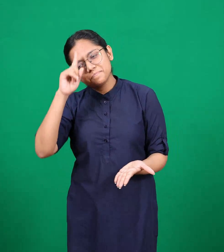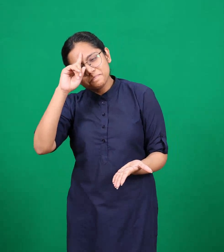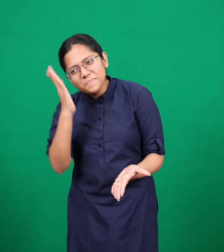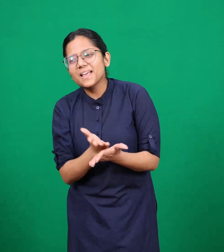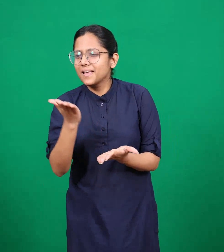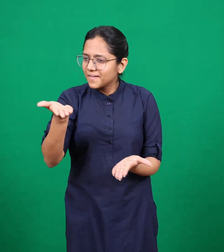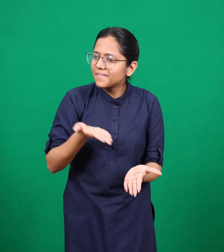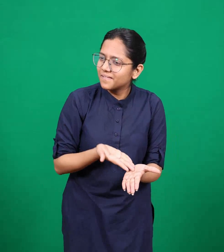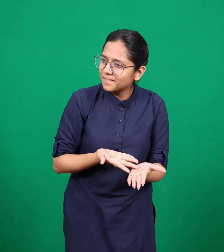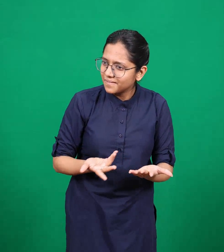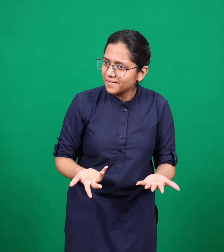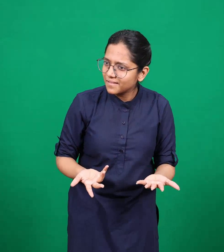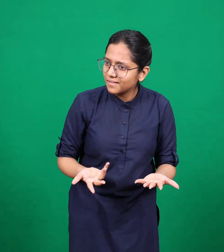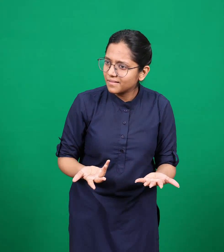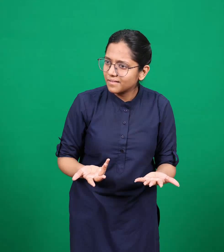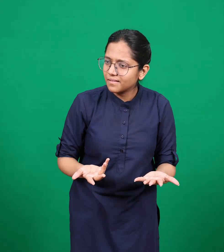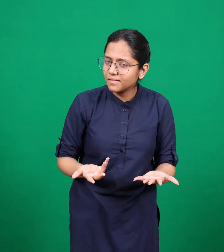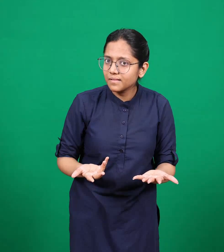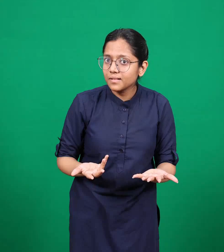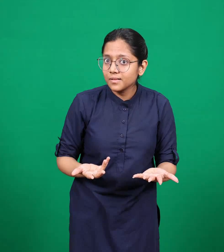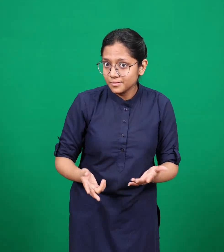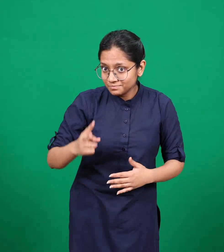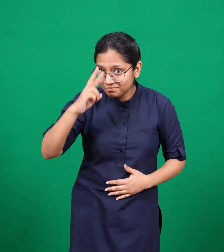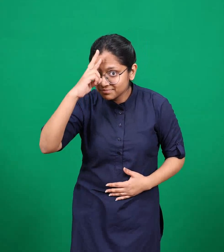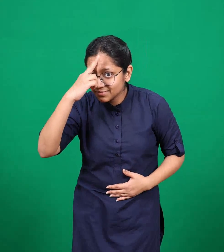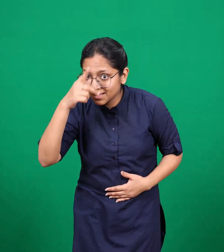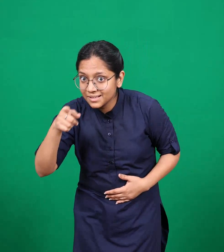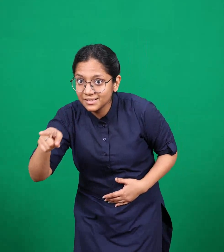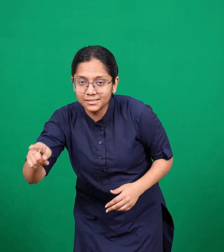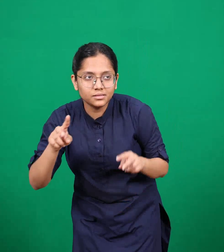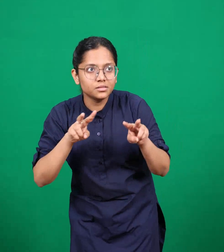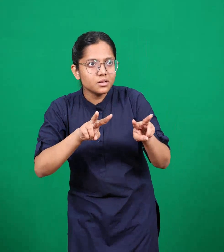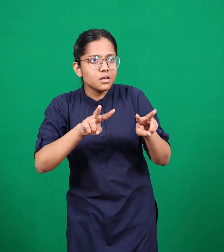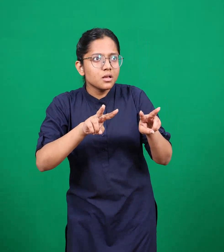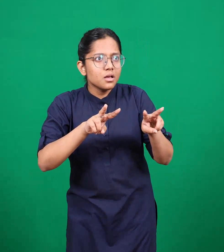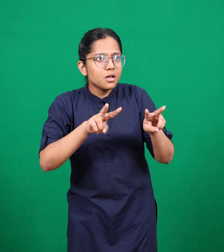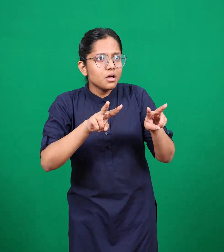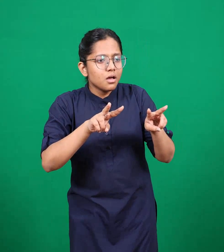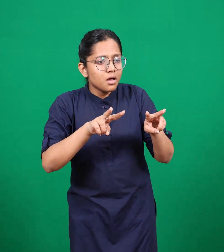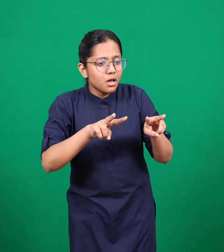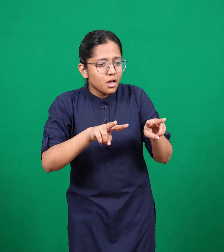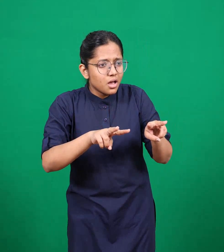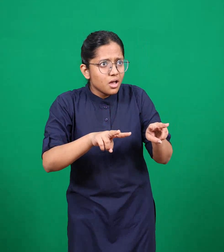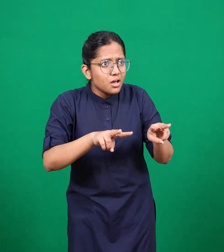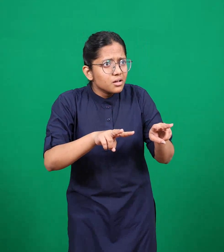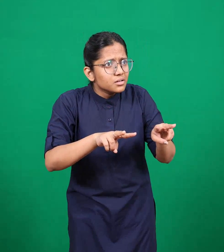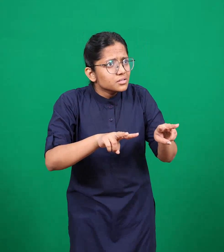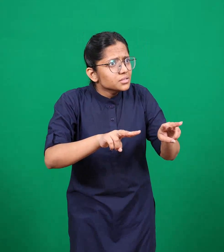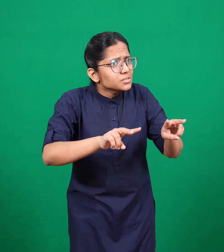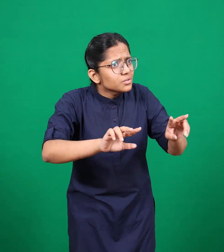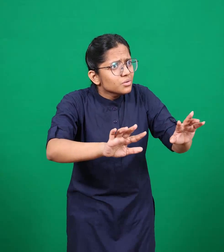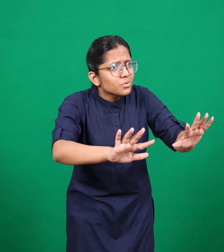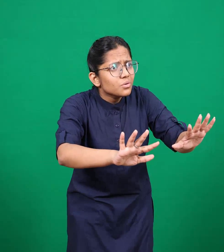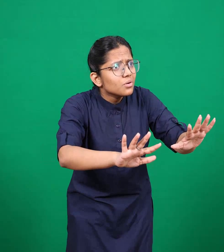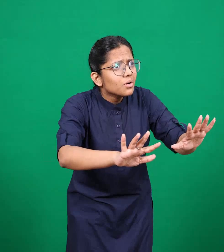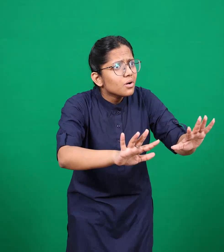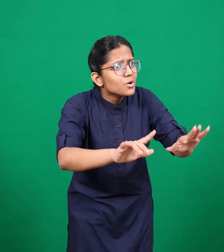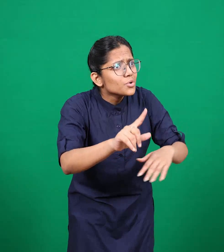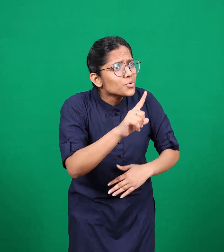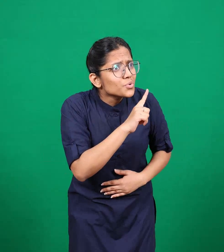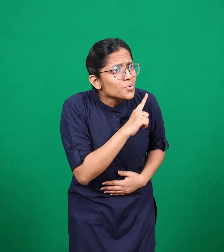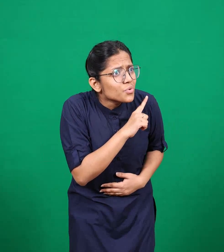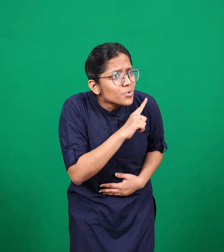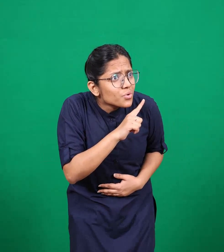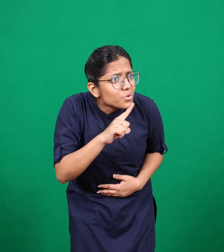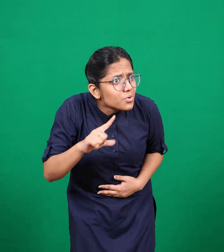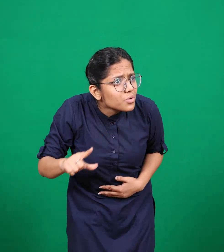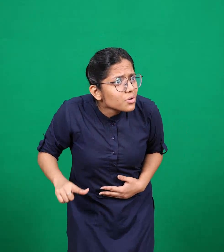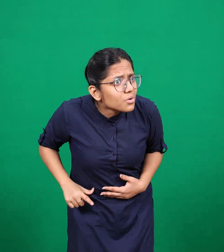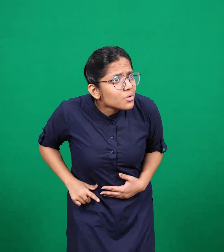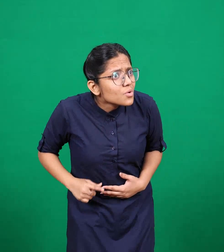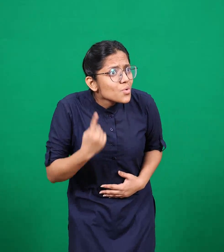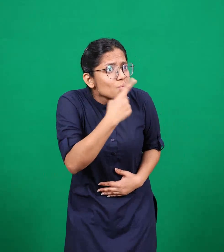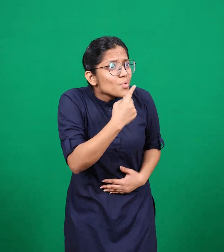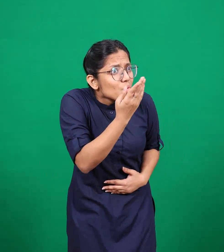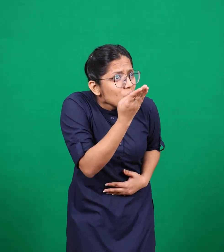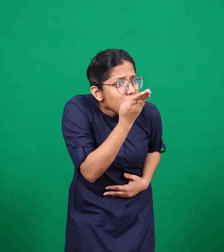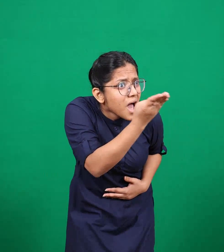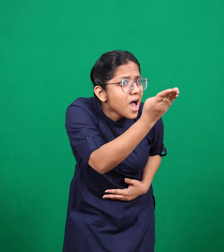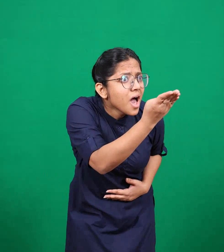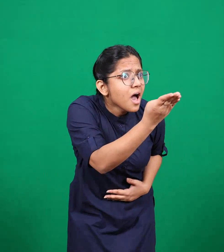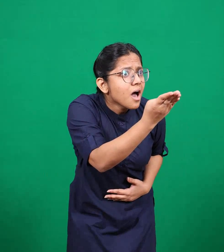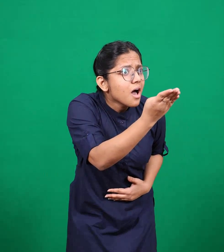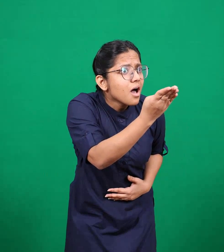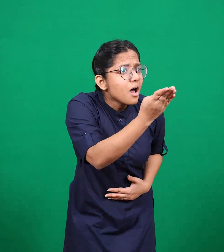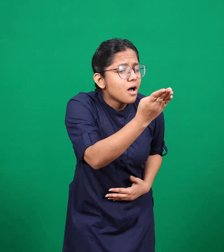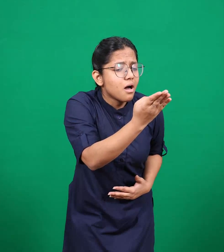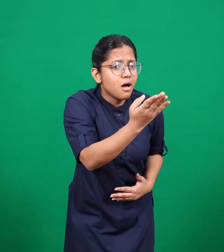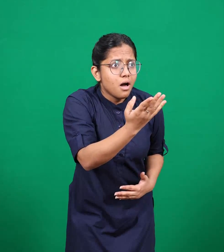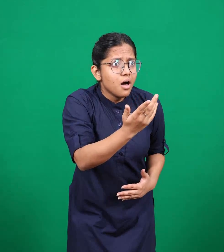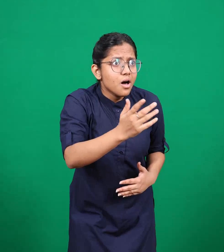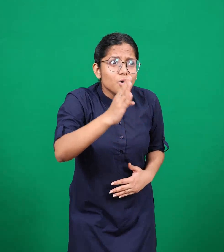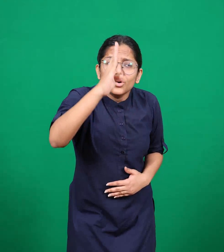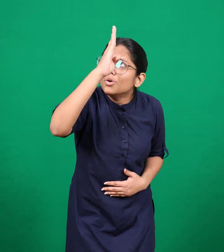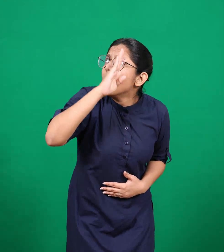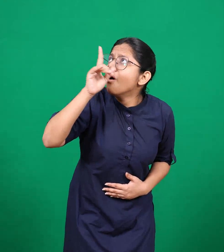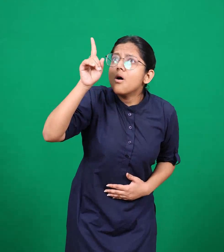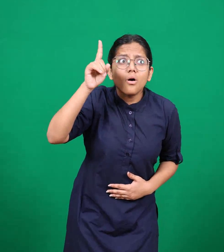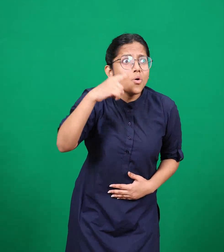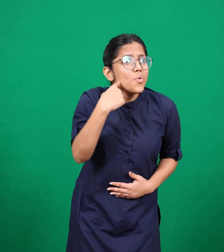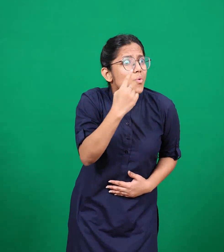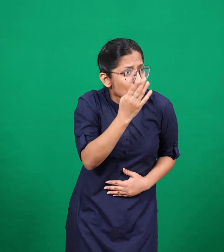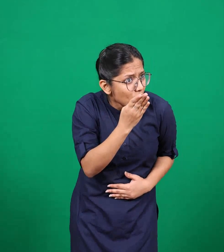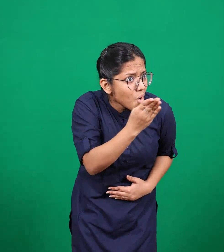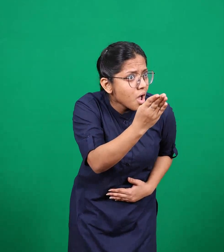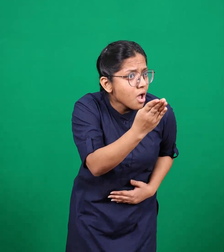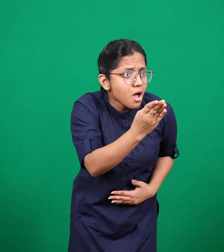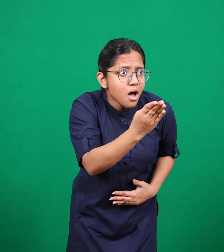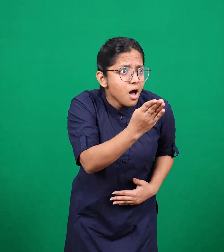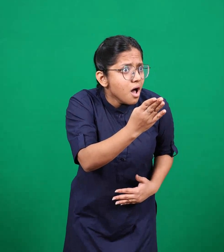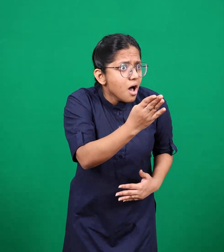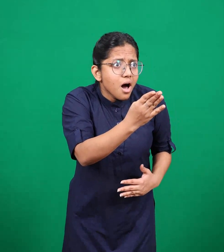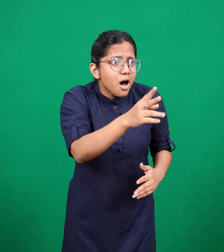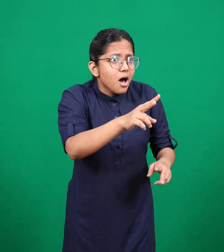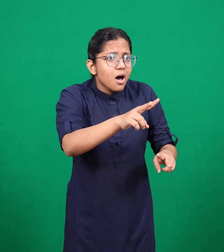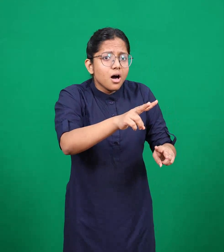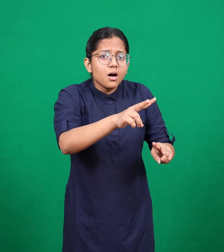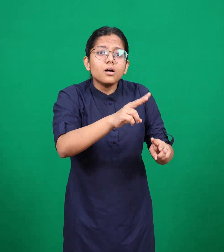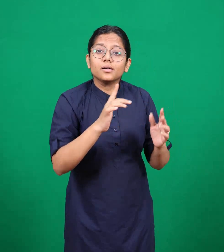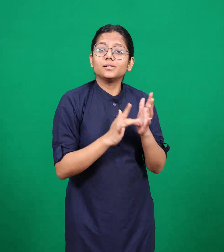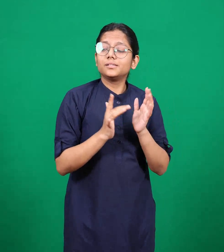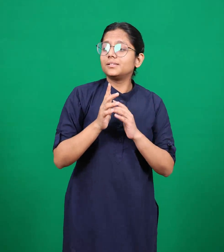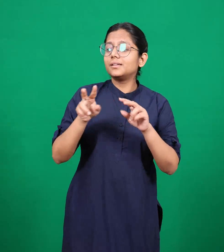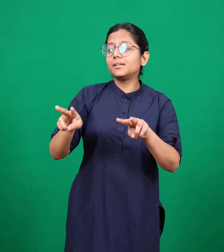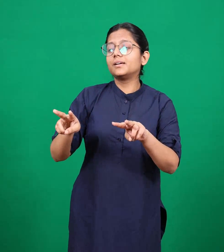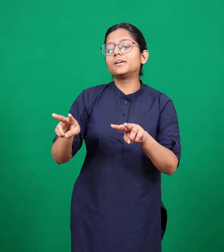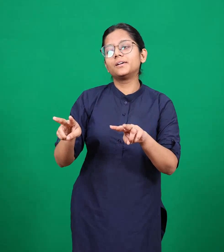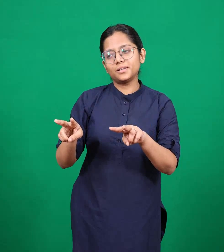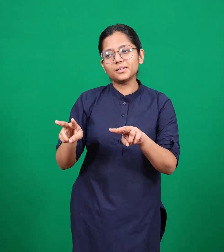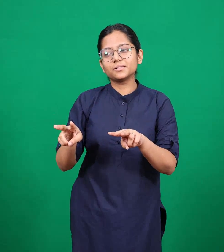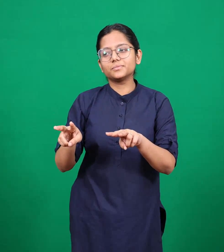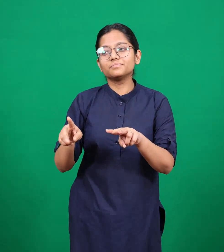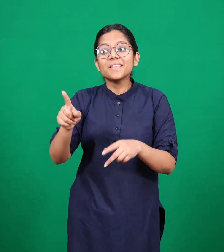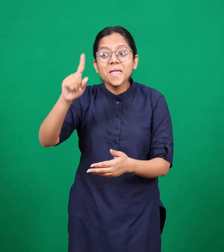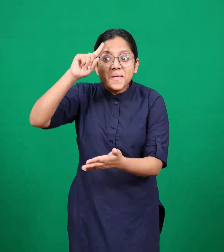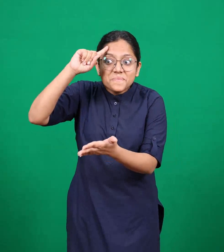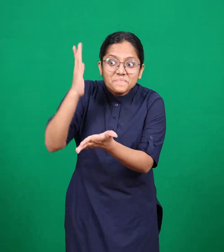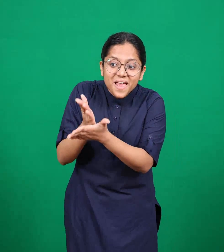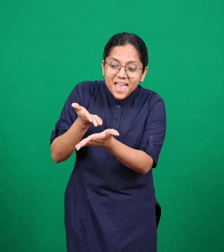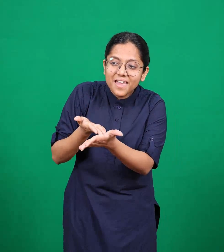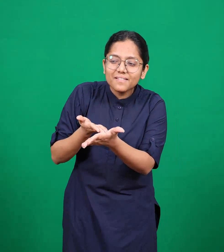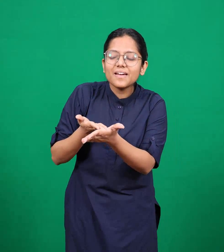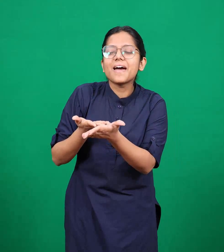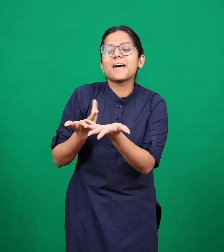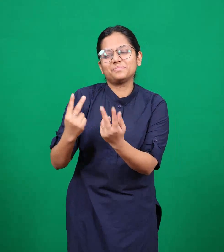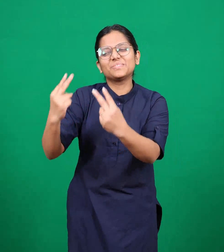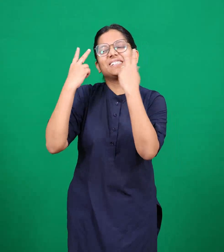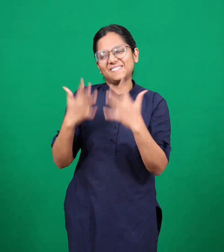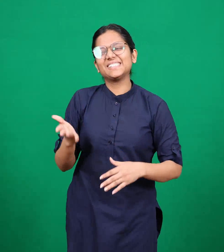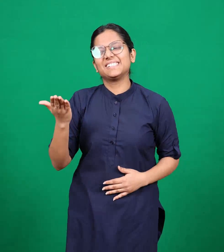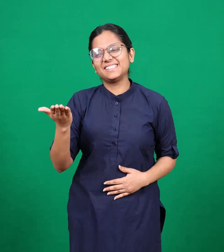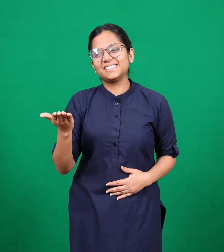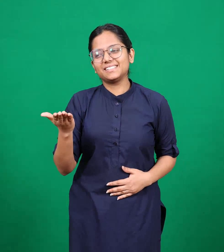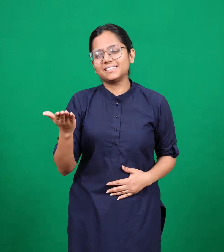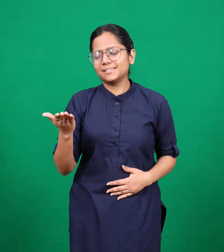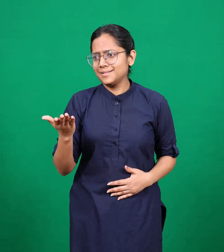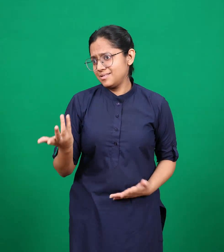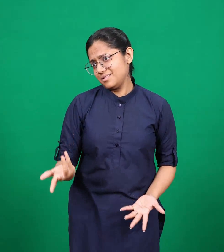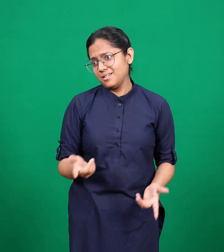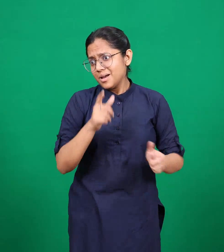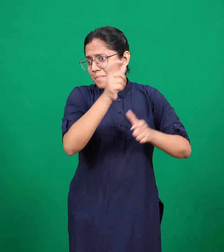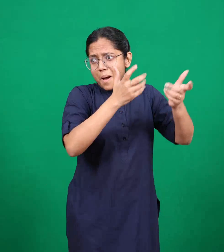Reach out your hand and put it into My side. Stop doubting and believe." Thomas replied, "My Lord and my God!"